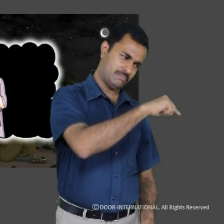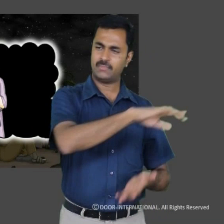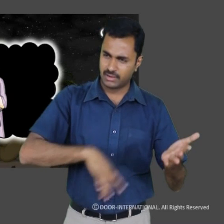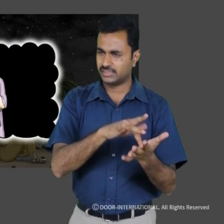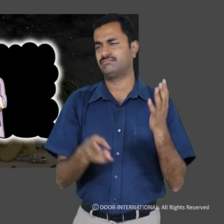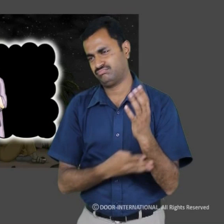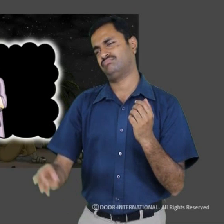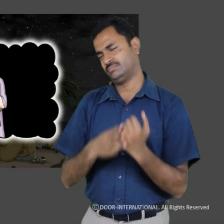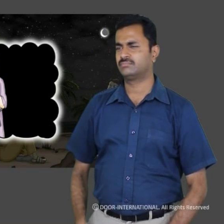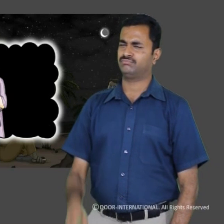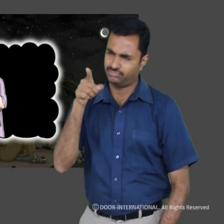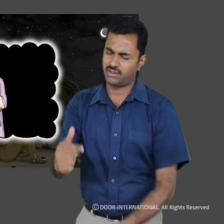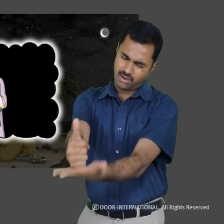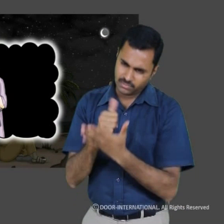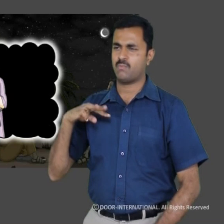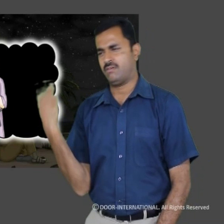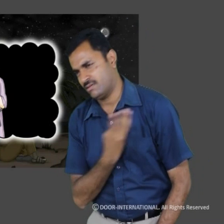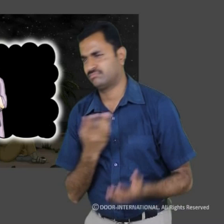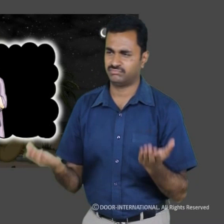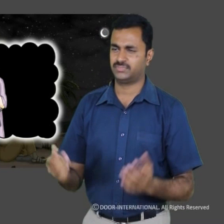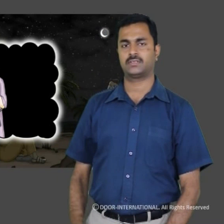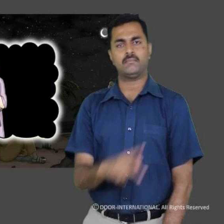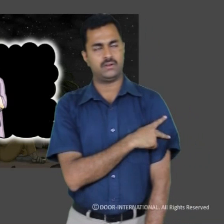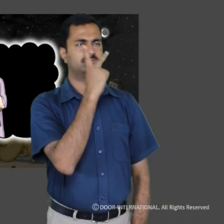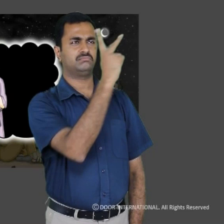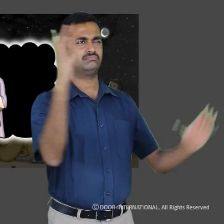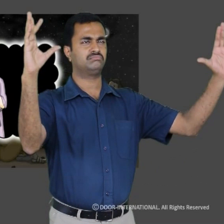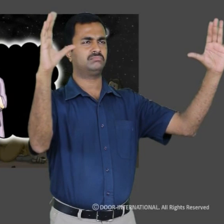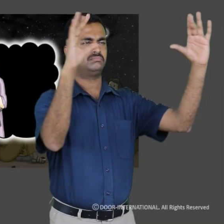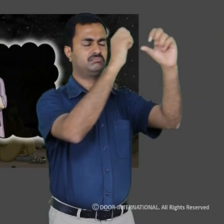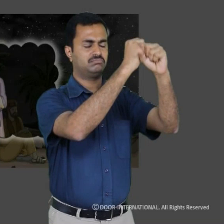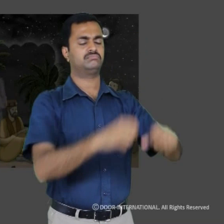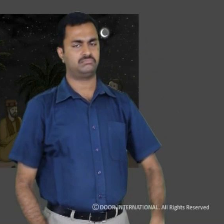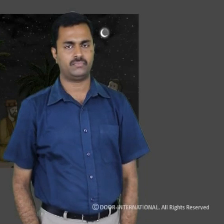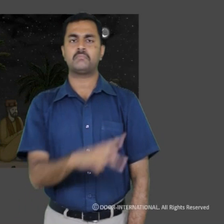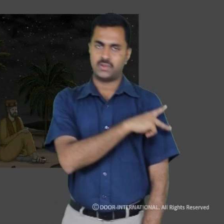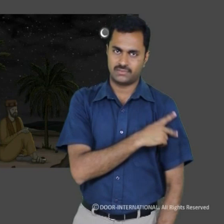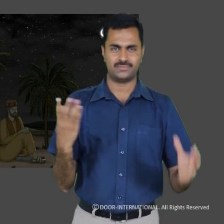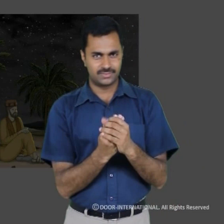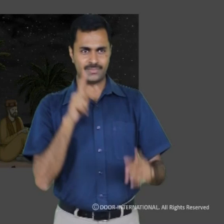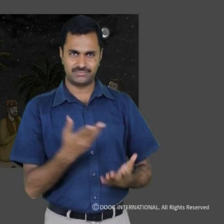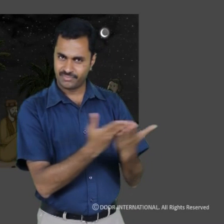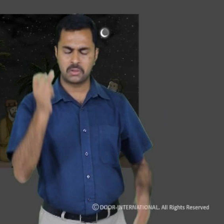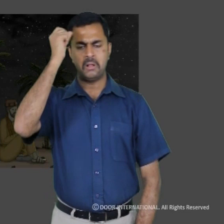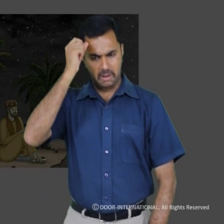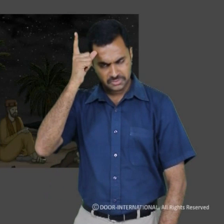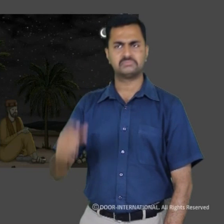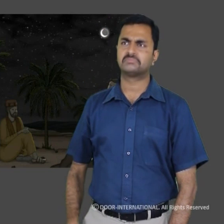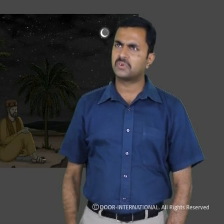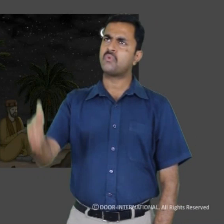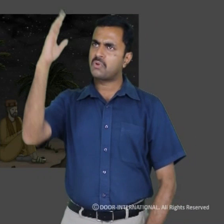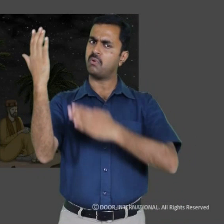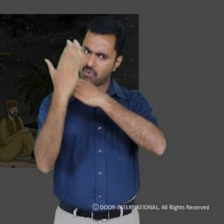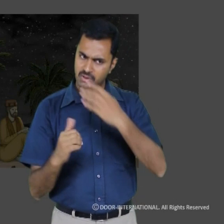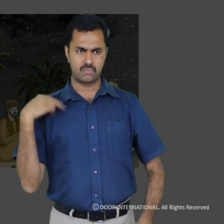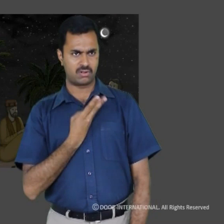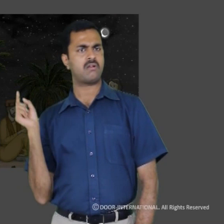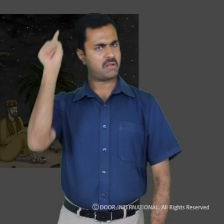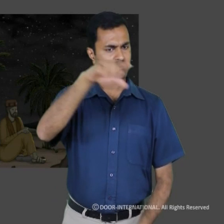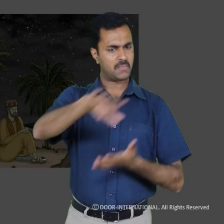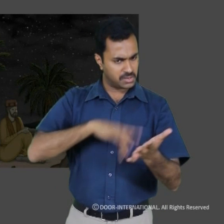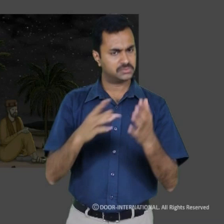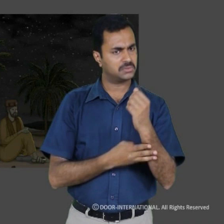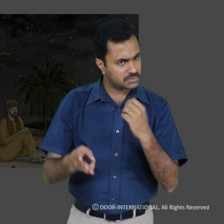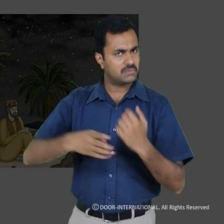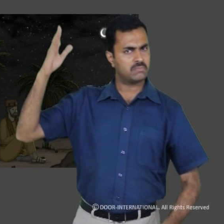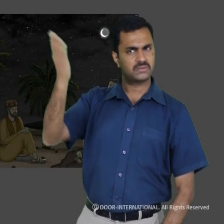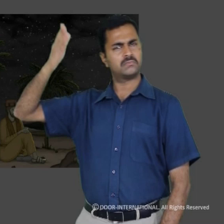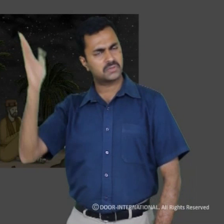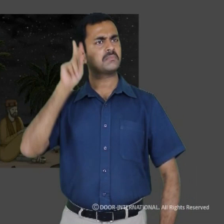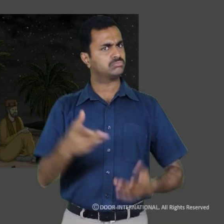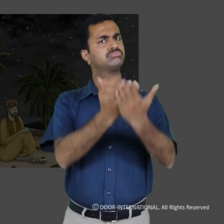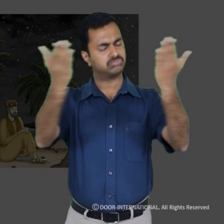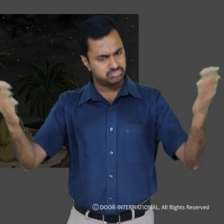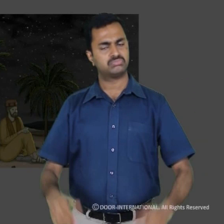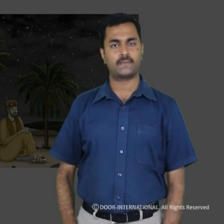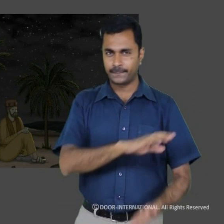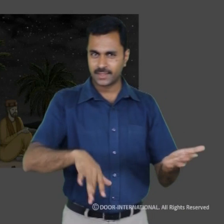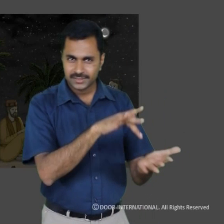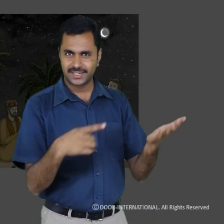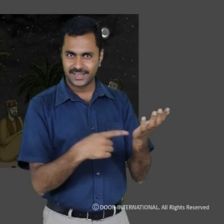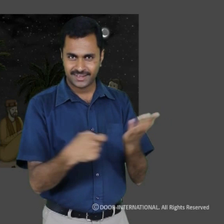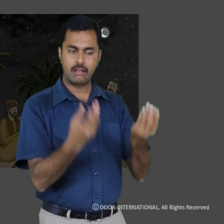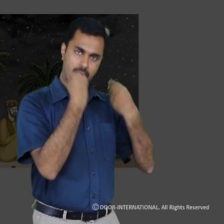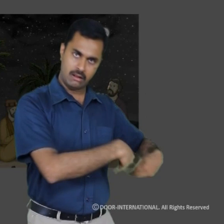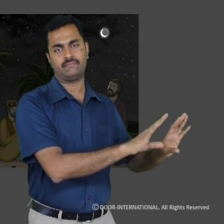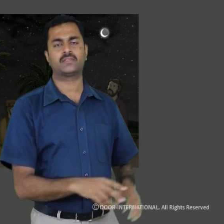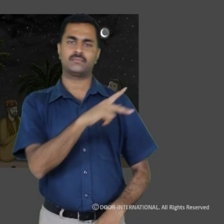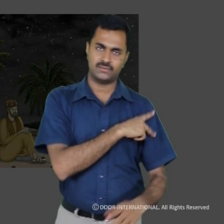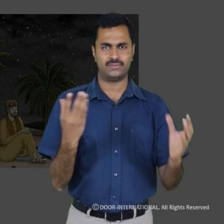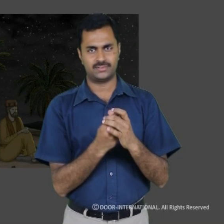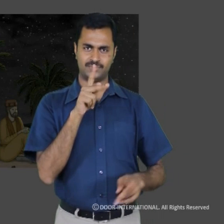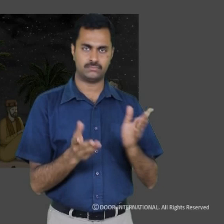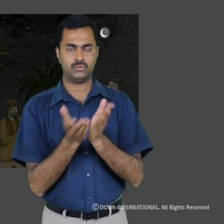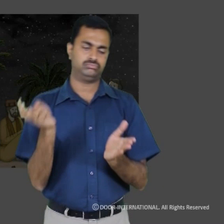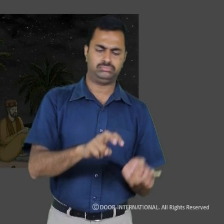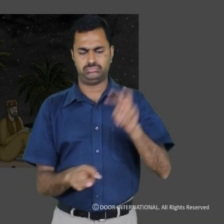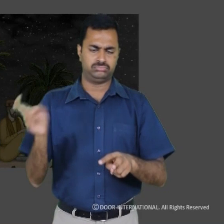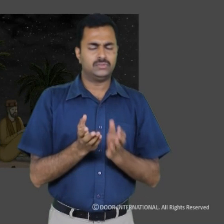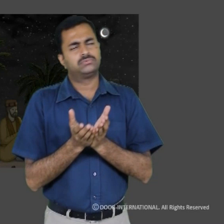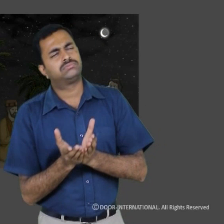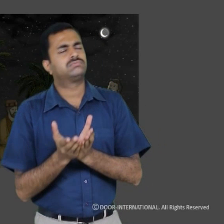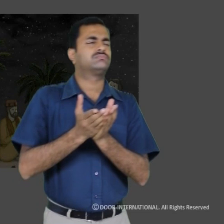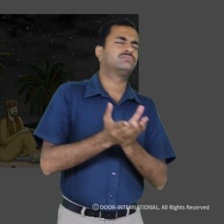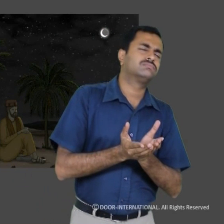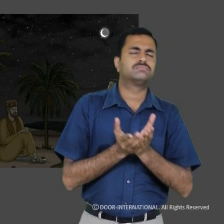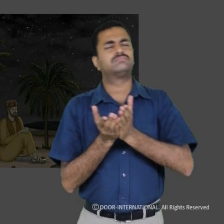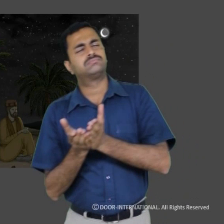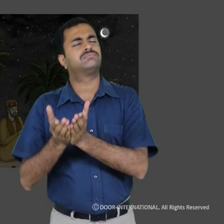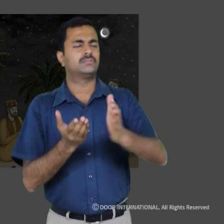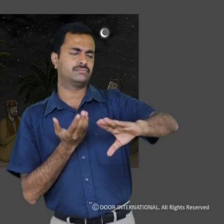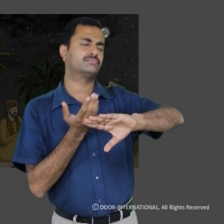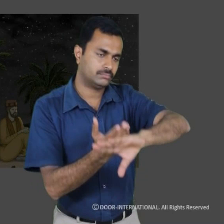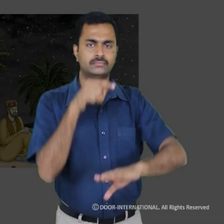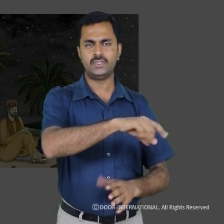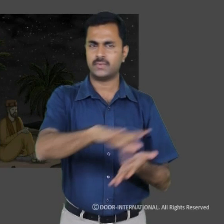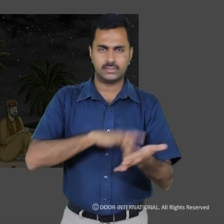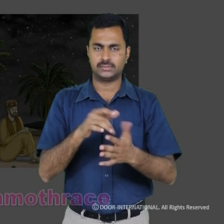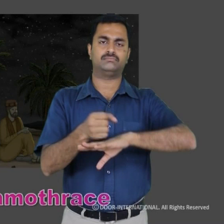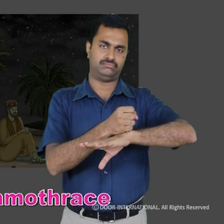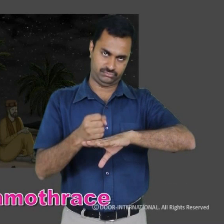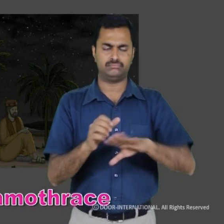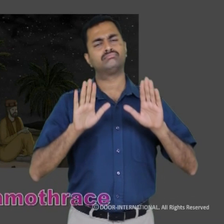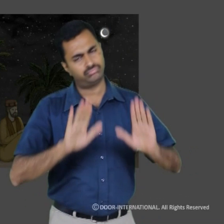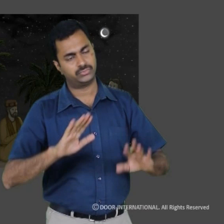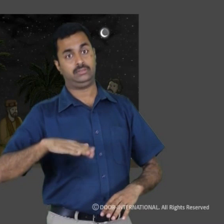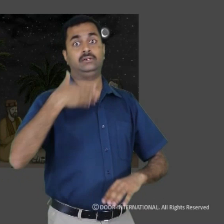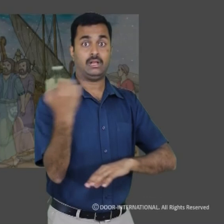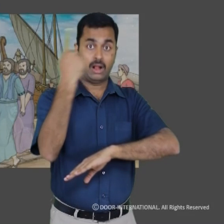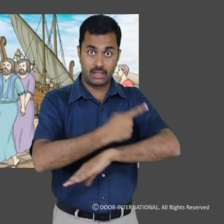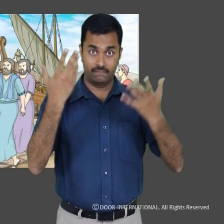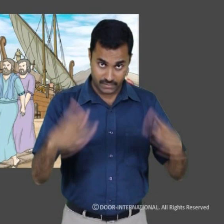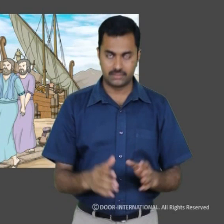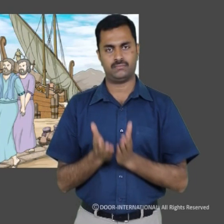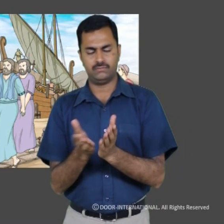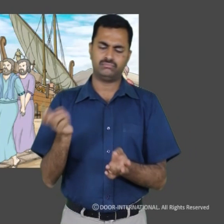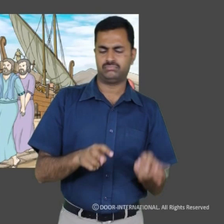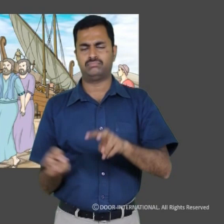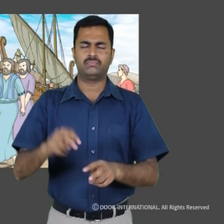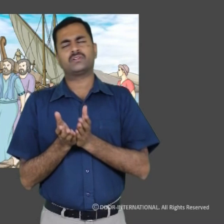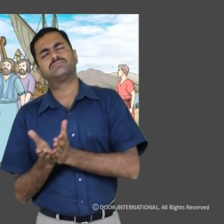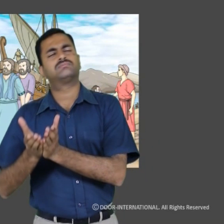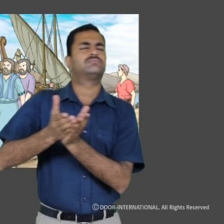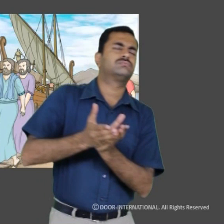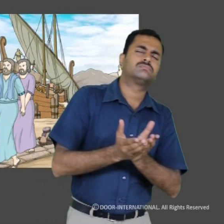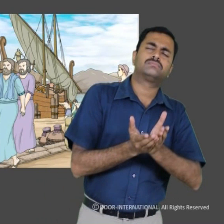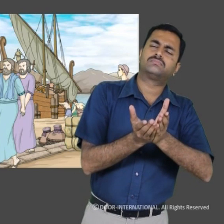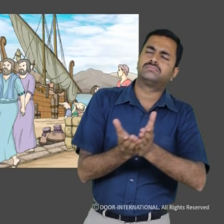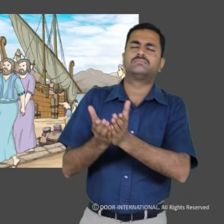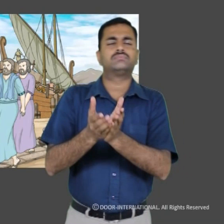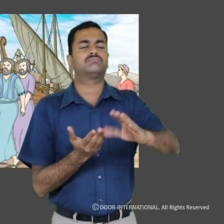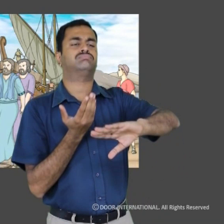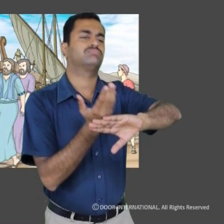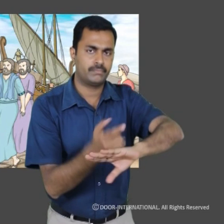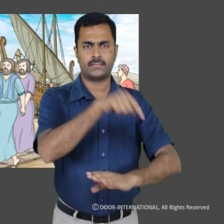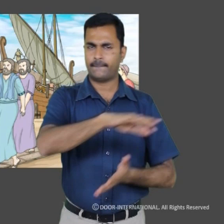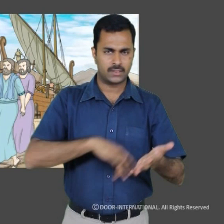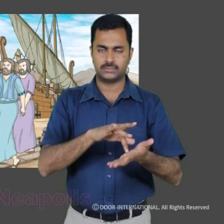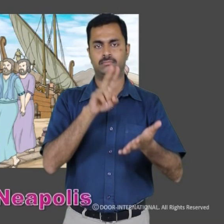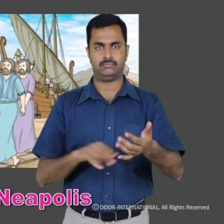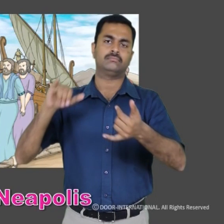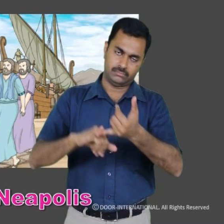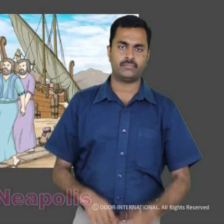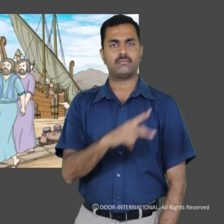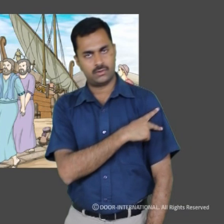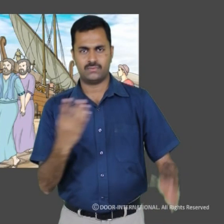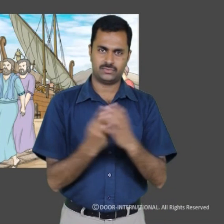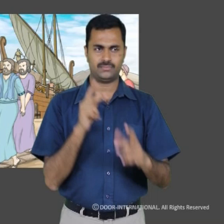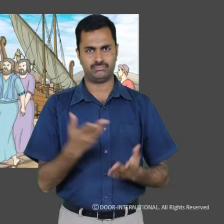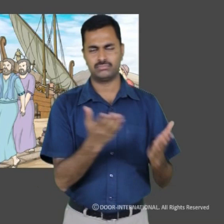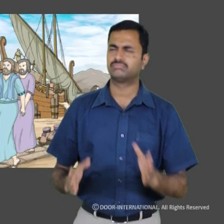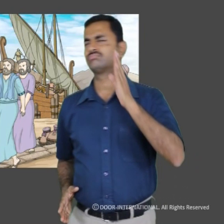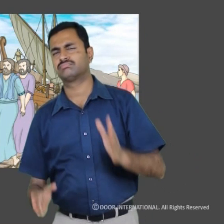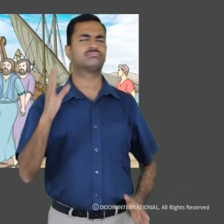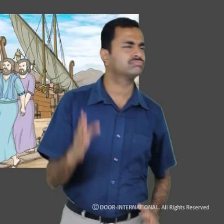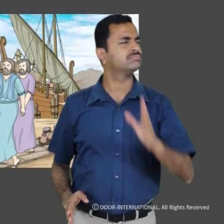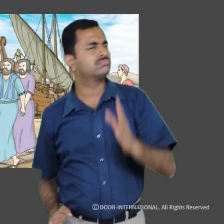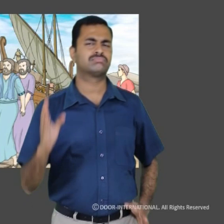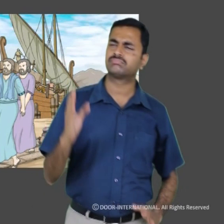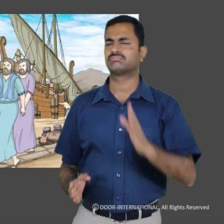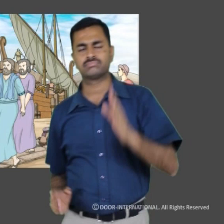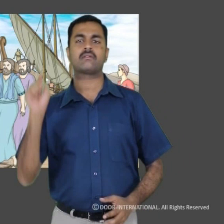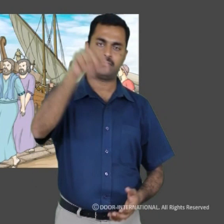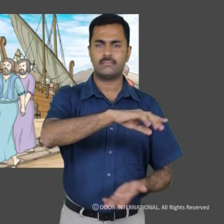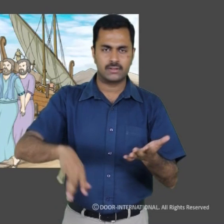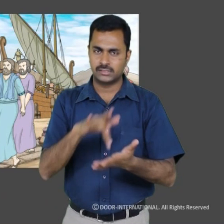As soon as Paul had seen the vision, we got ready to leave for Macedonia, concluding that God had called us to preach the gospel to them. We sailed from Troas straight to Samothrace, and the following day on to Neapolis.